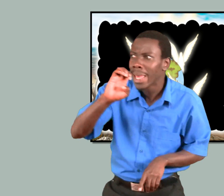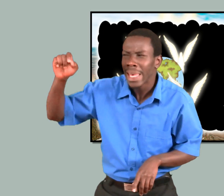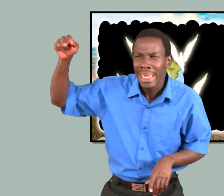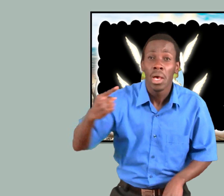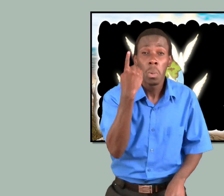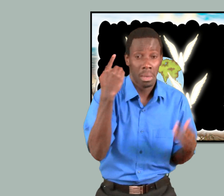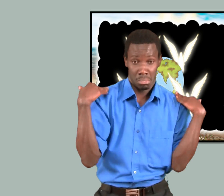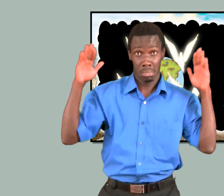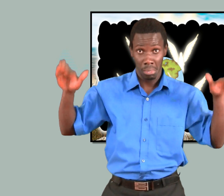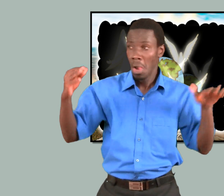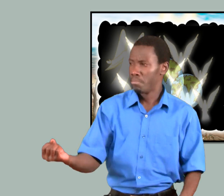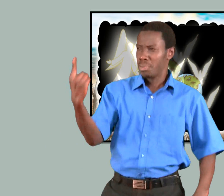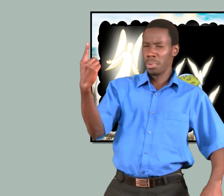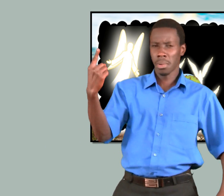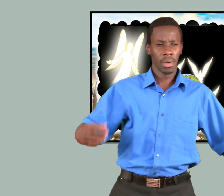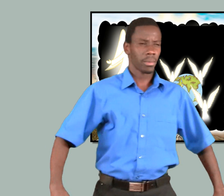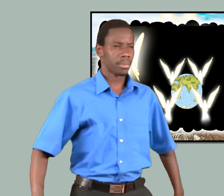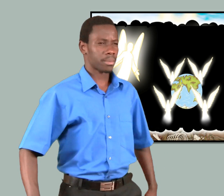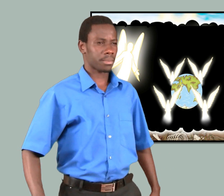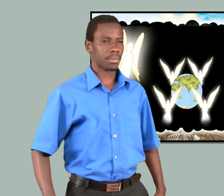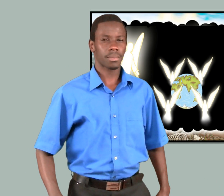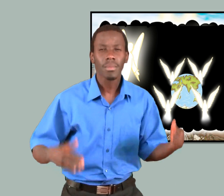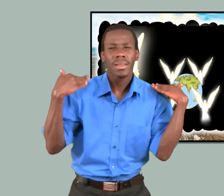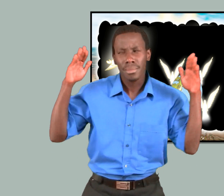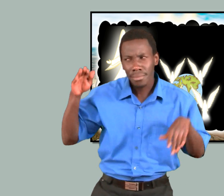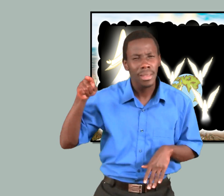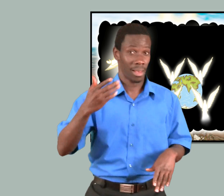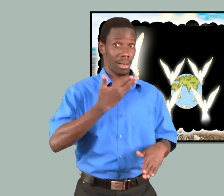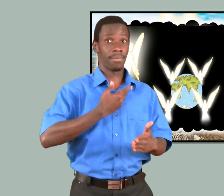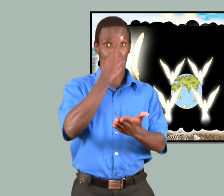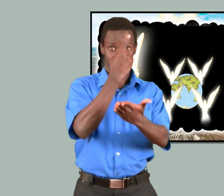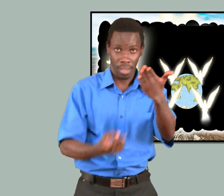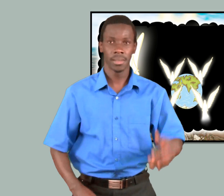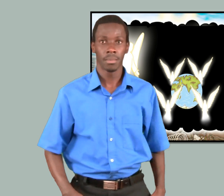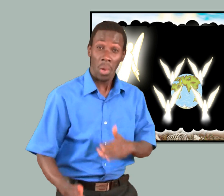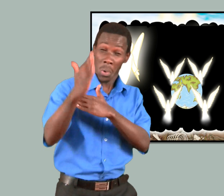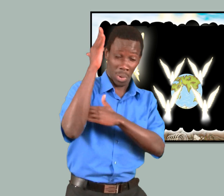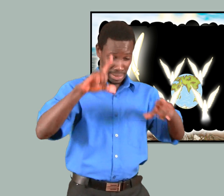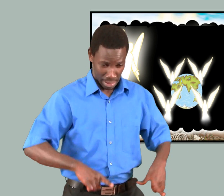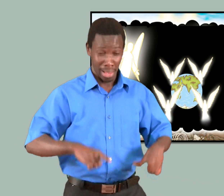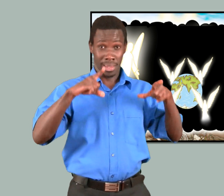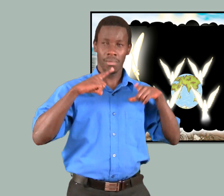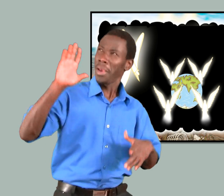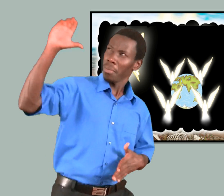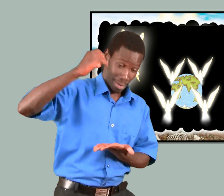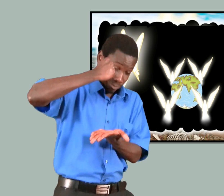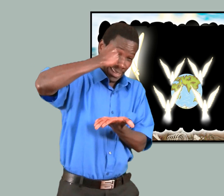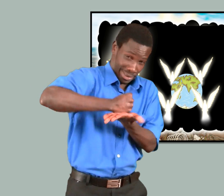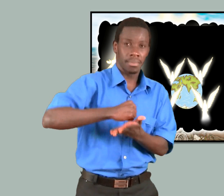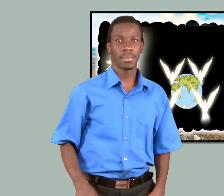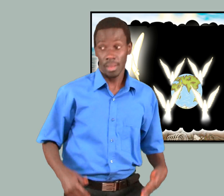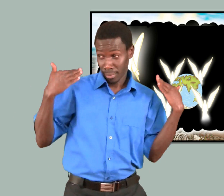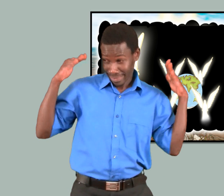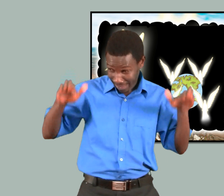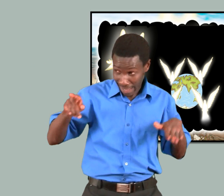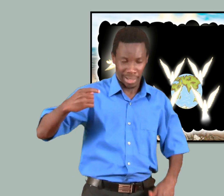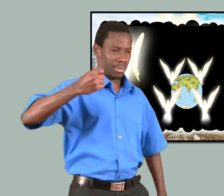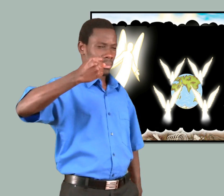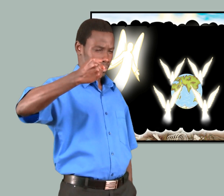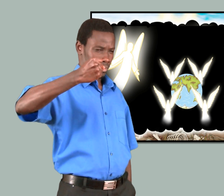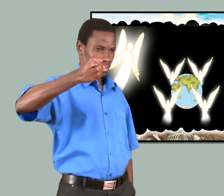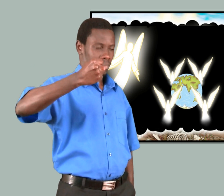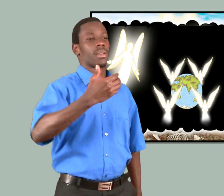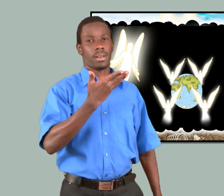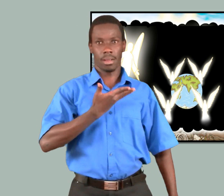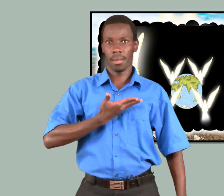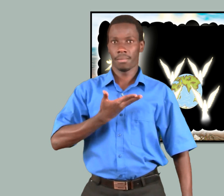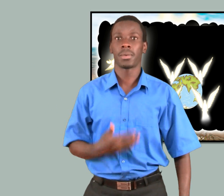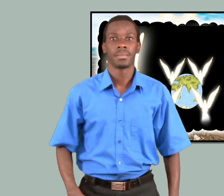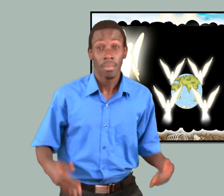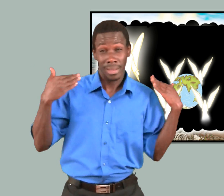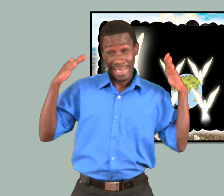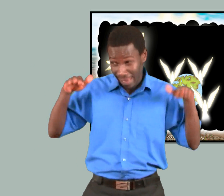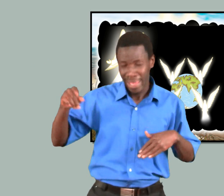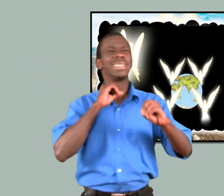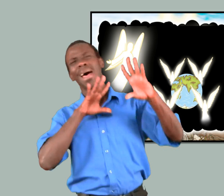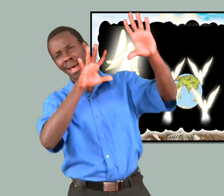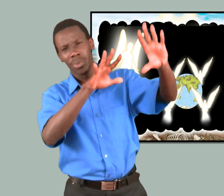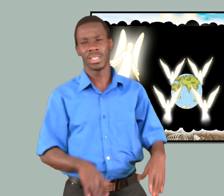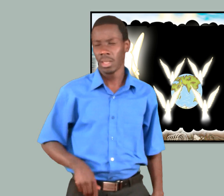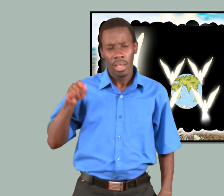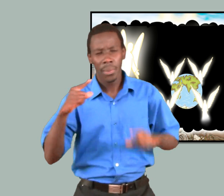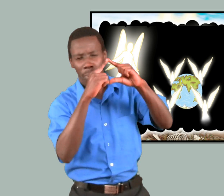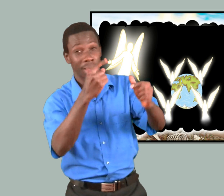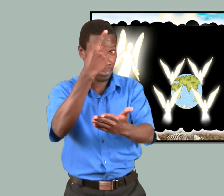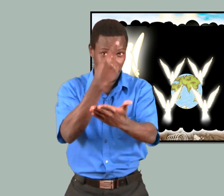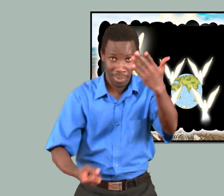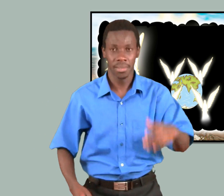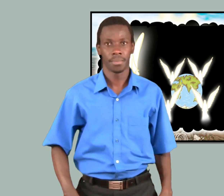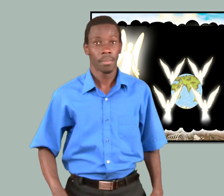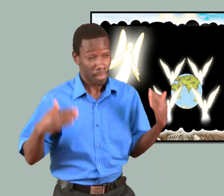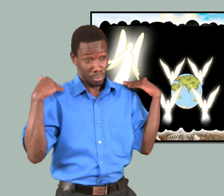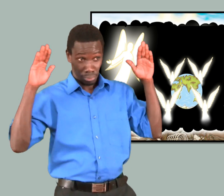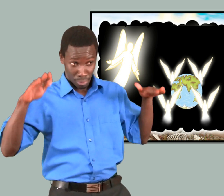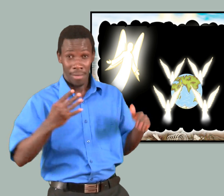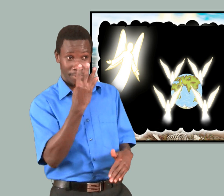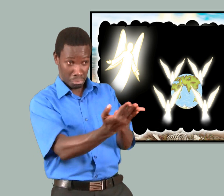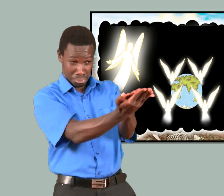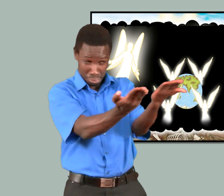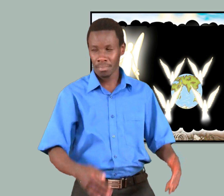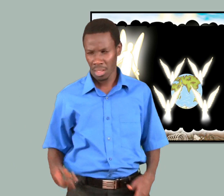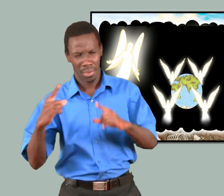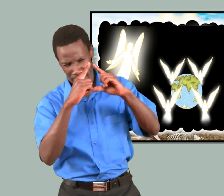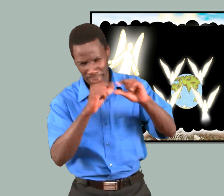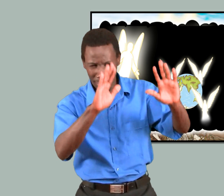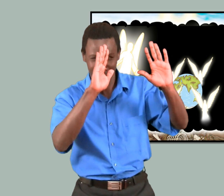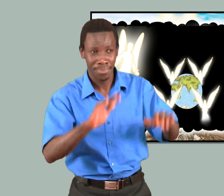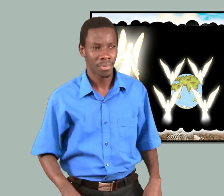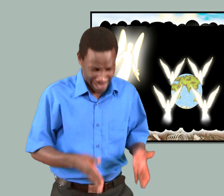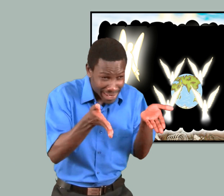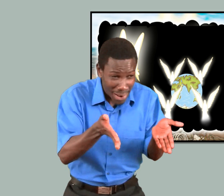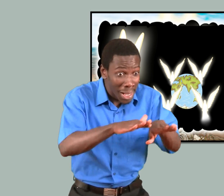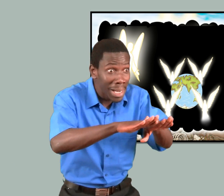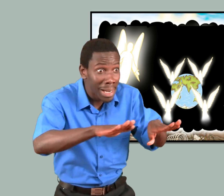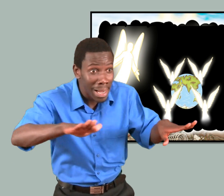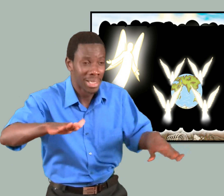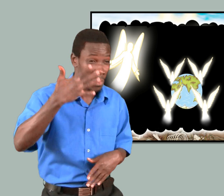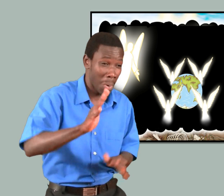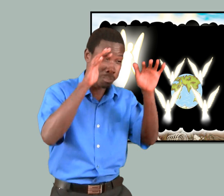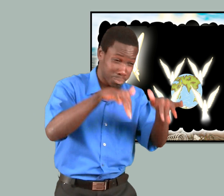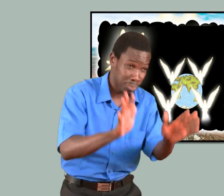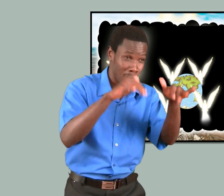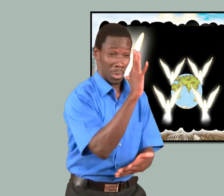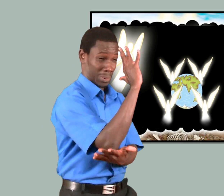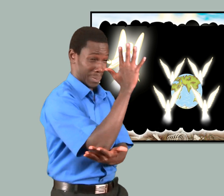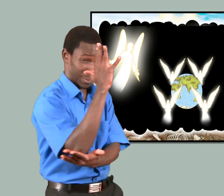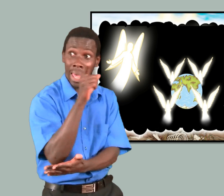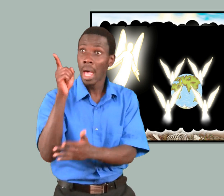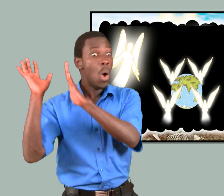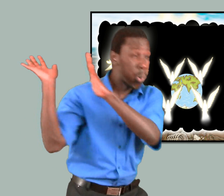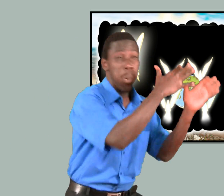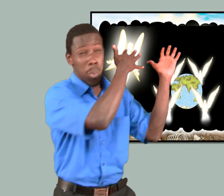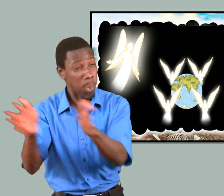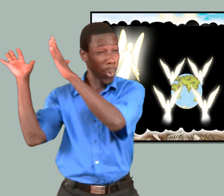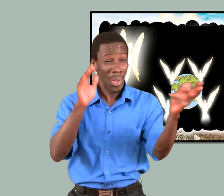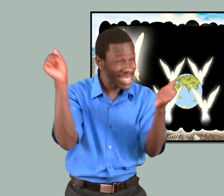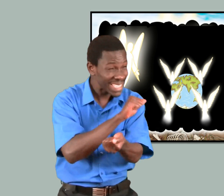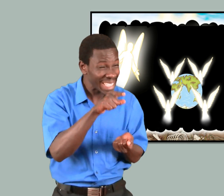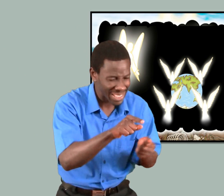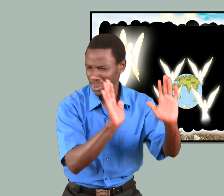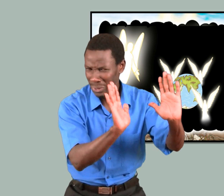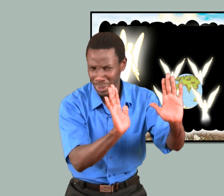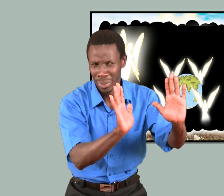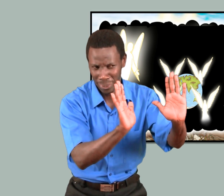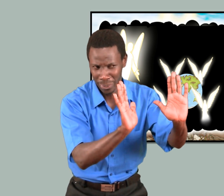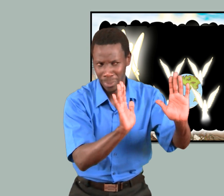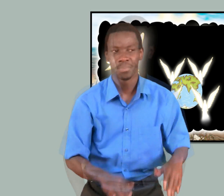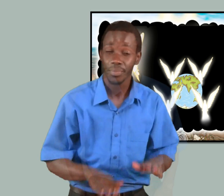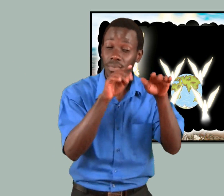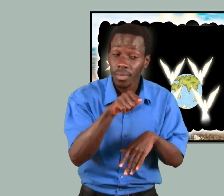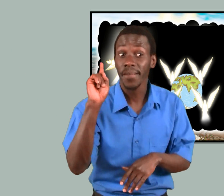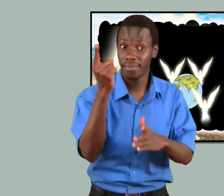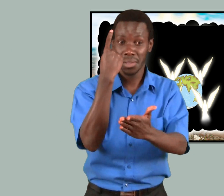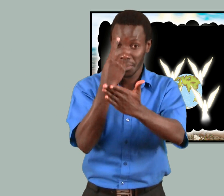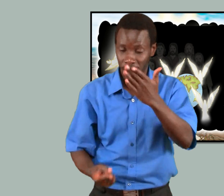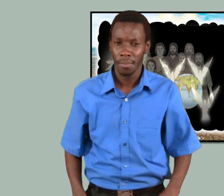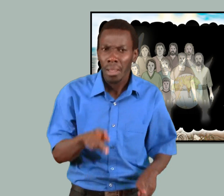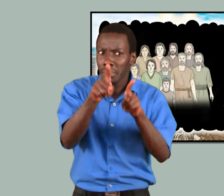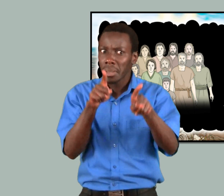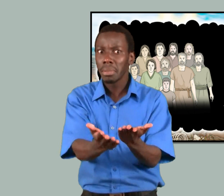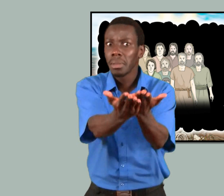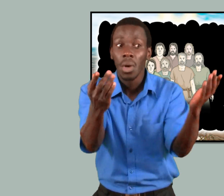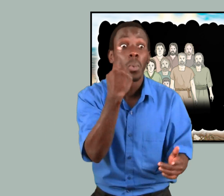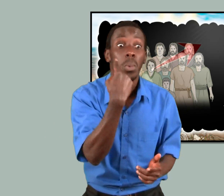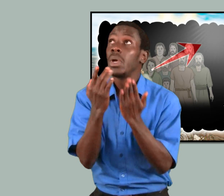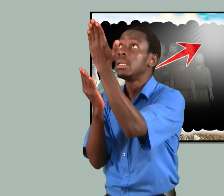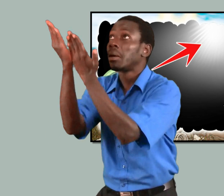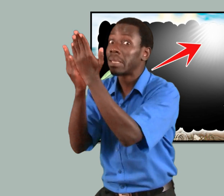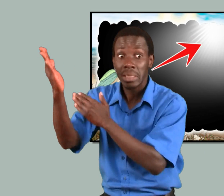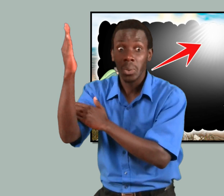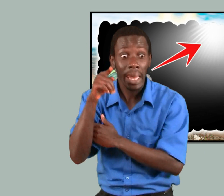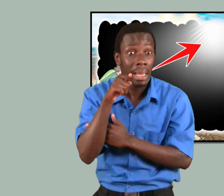And I saw another angel ascending from the east, with the seal of the living God.